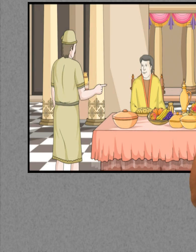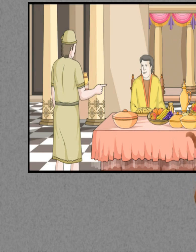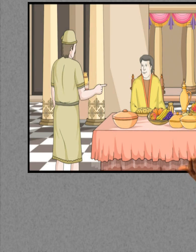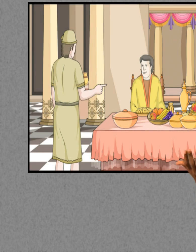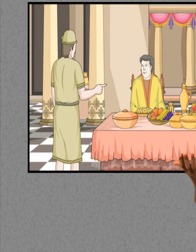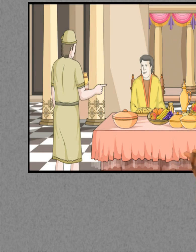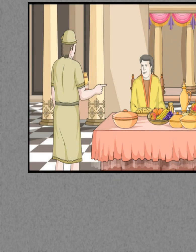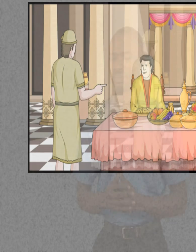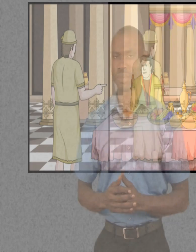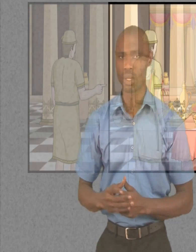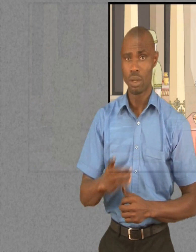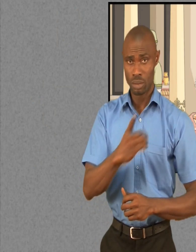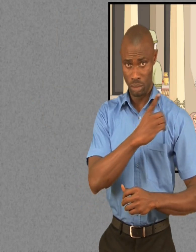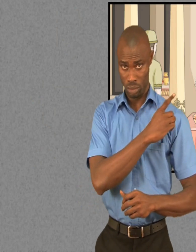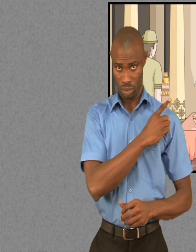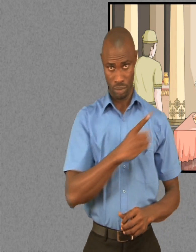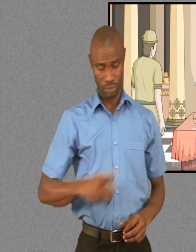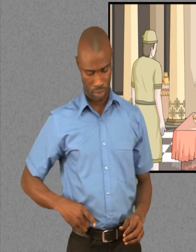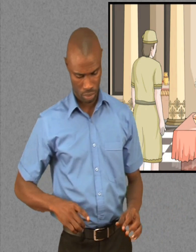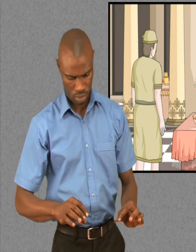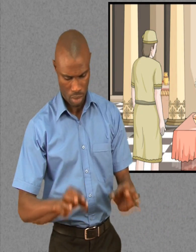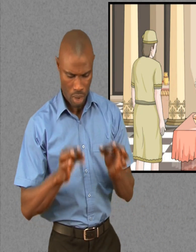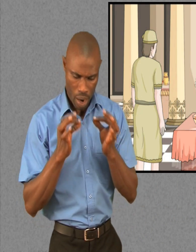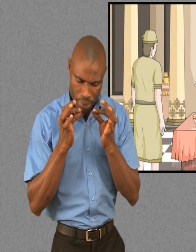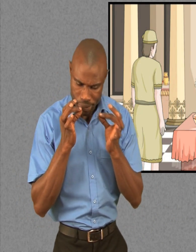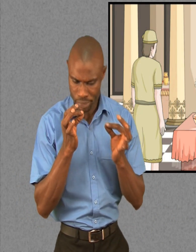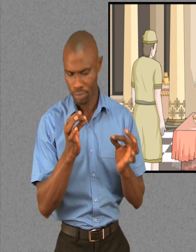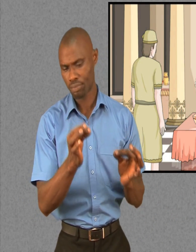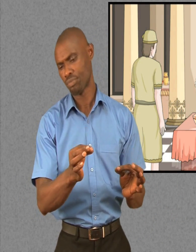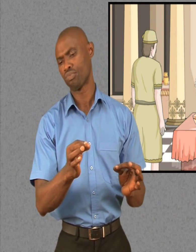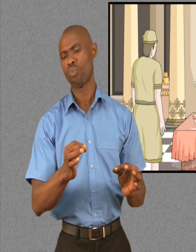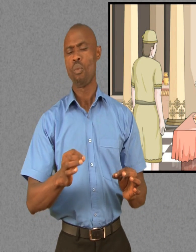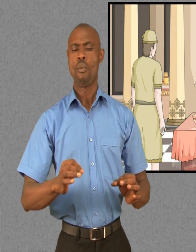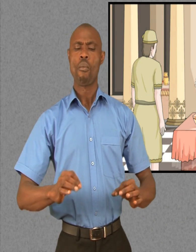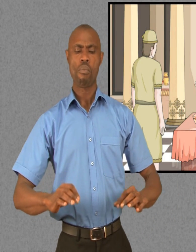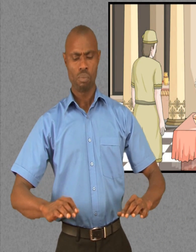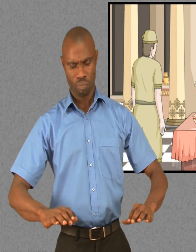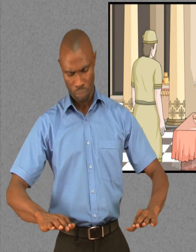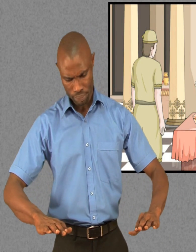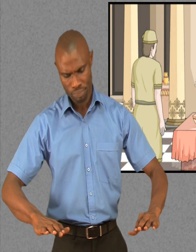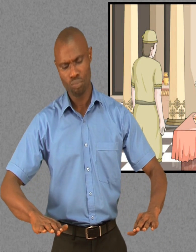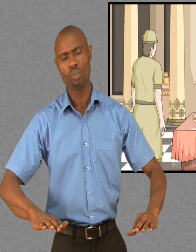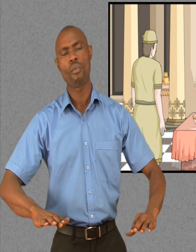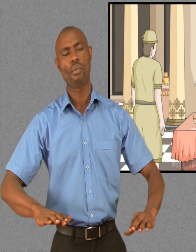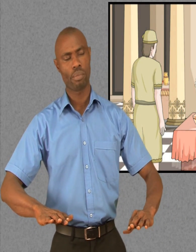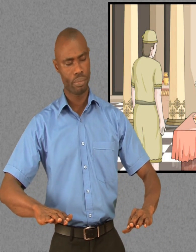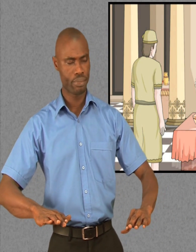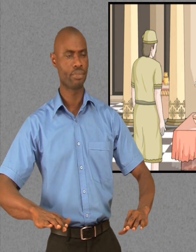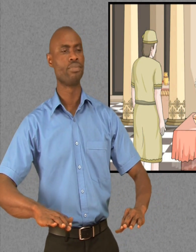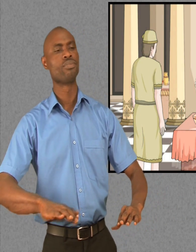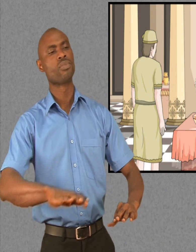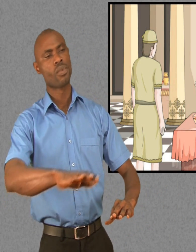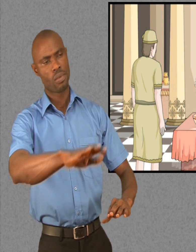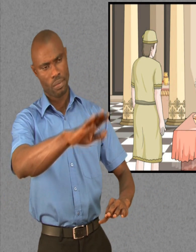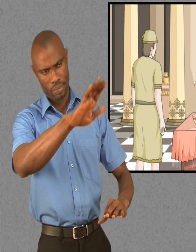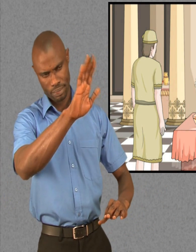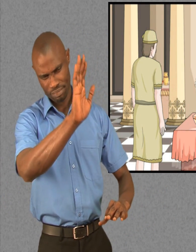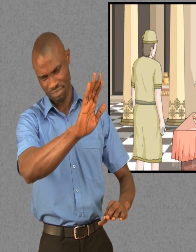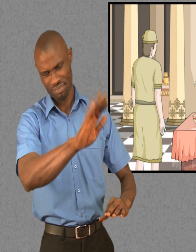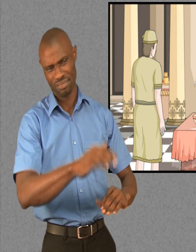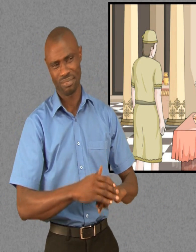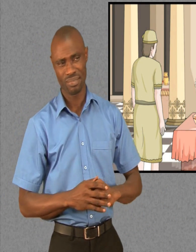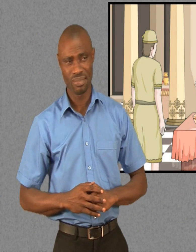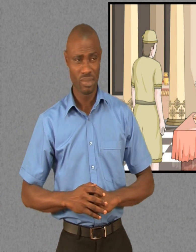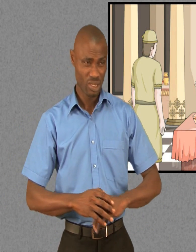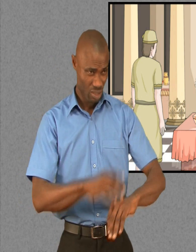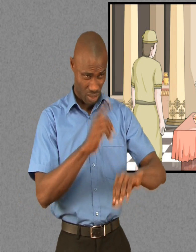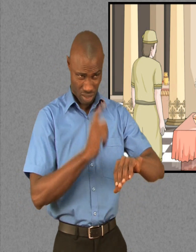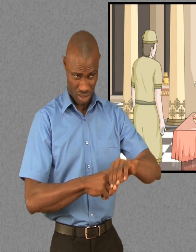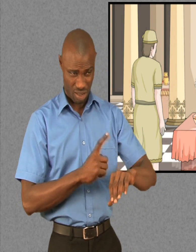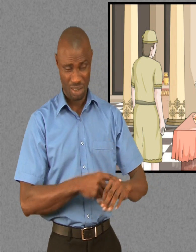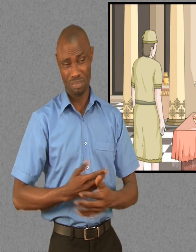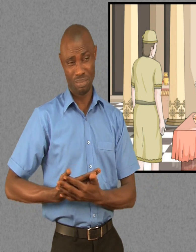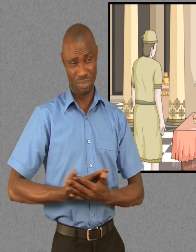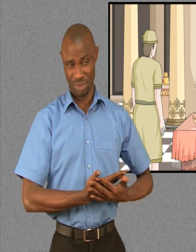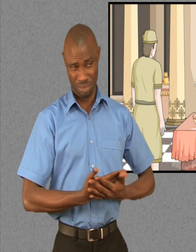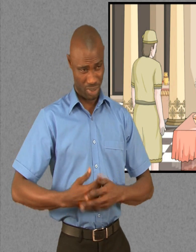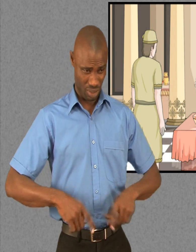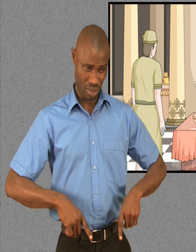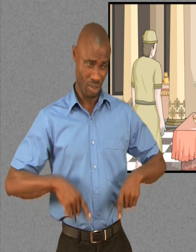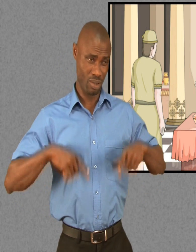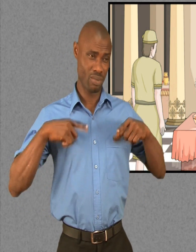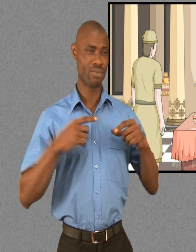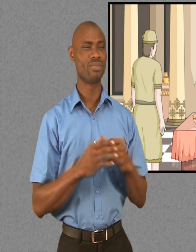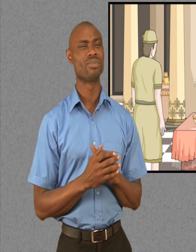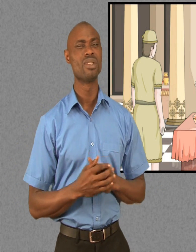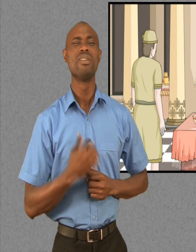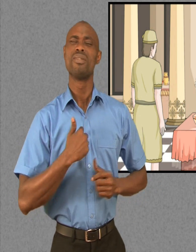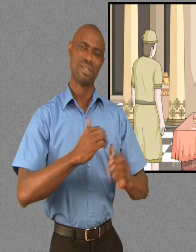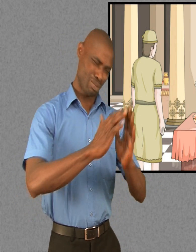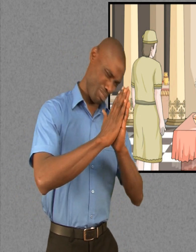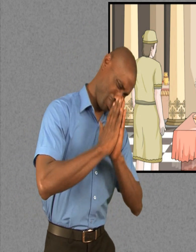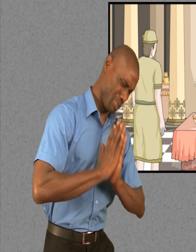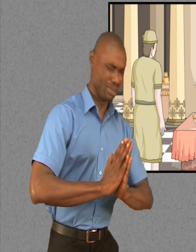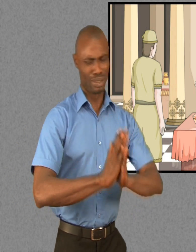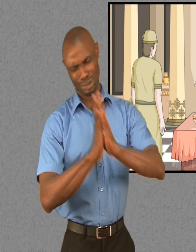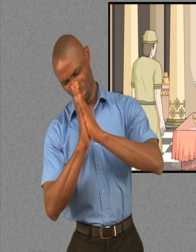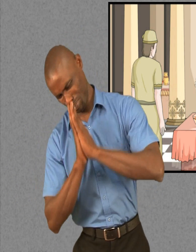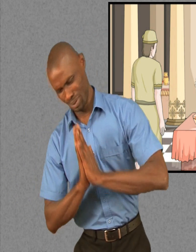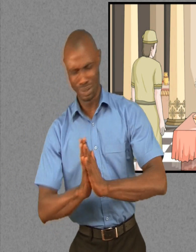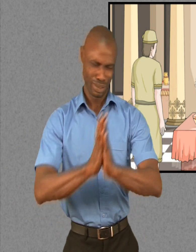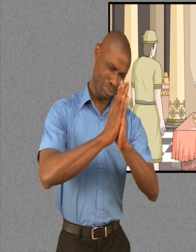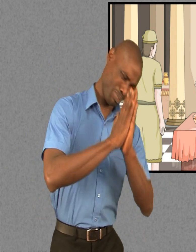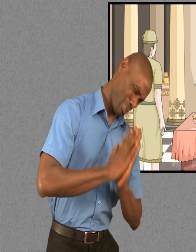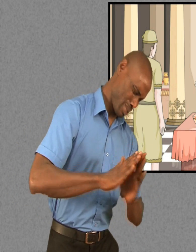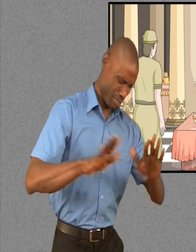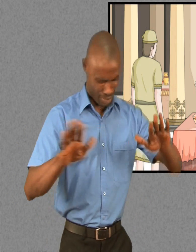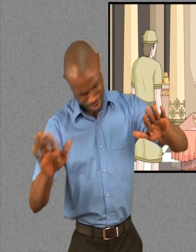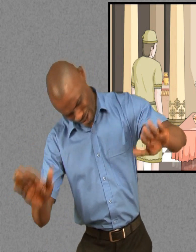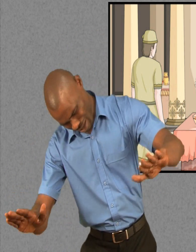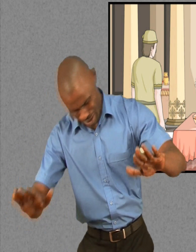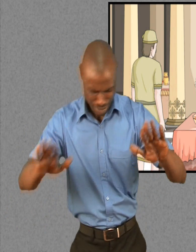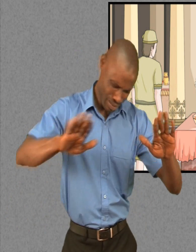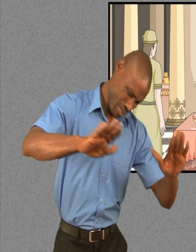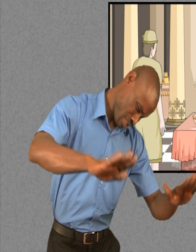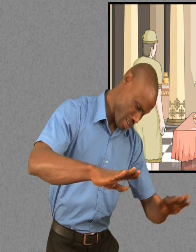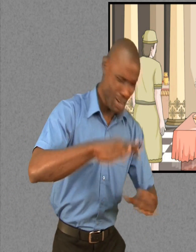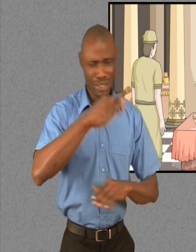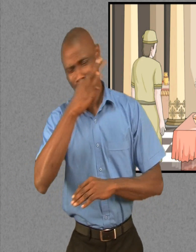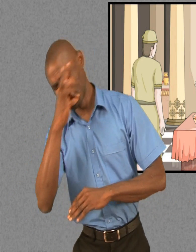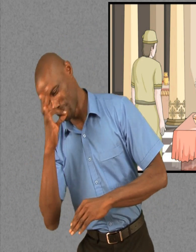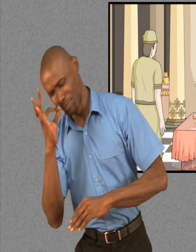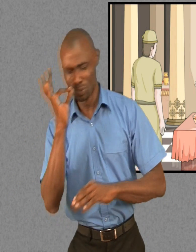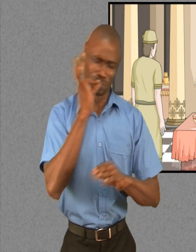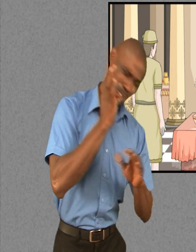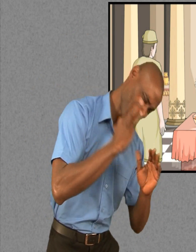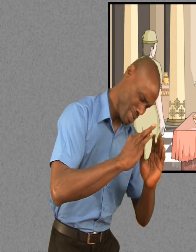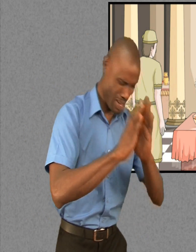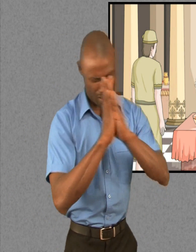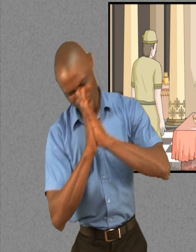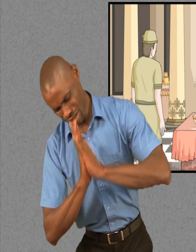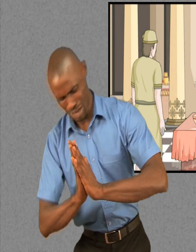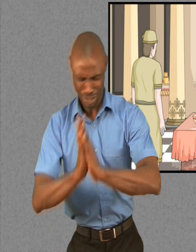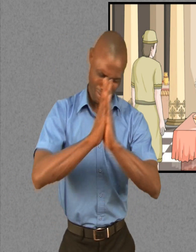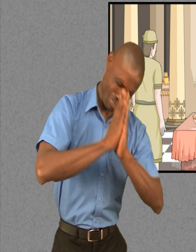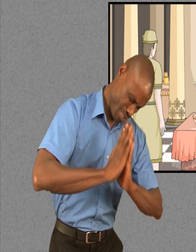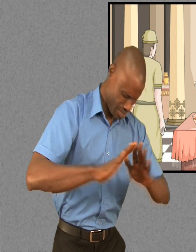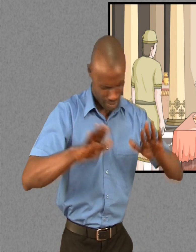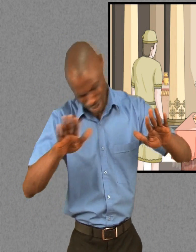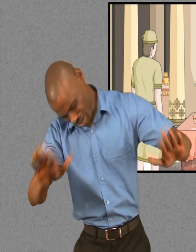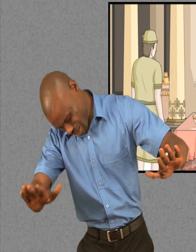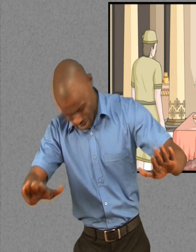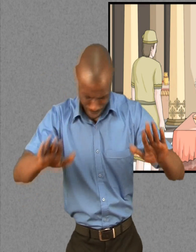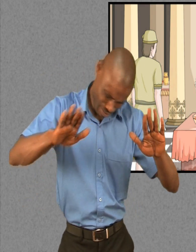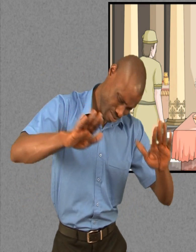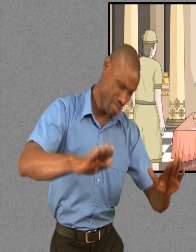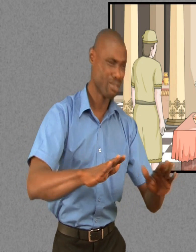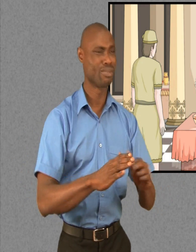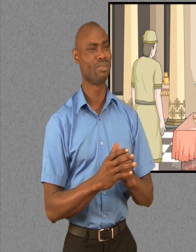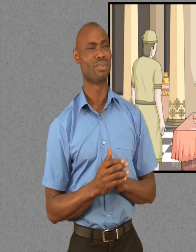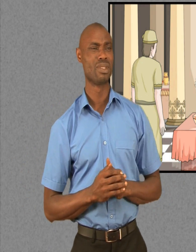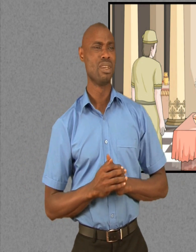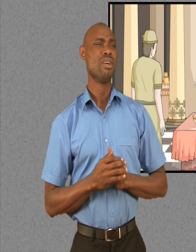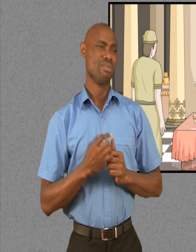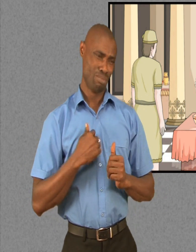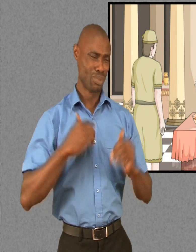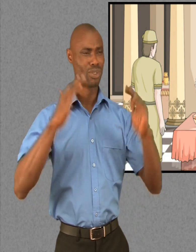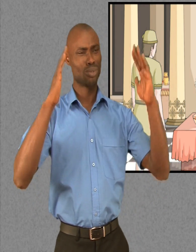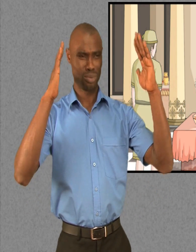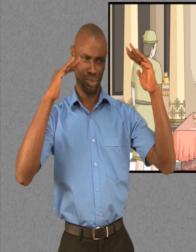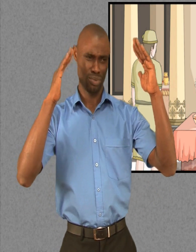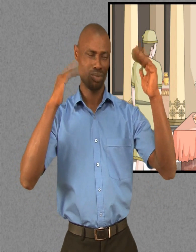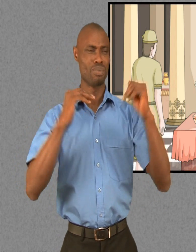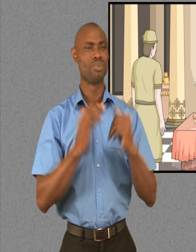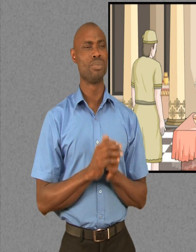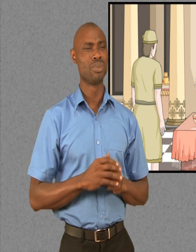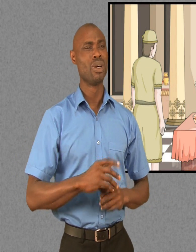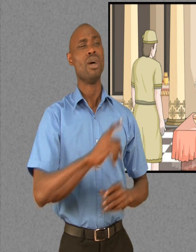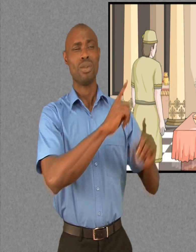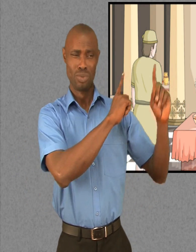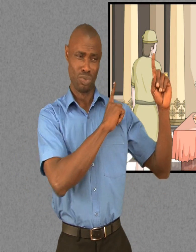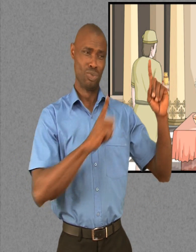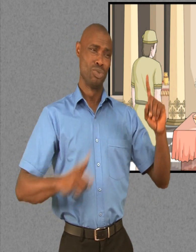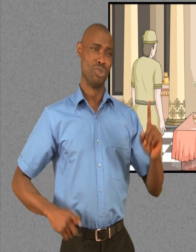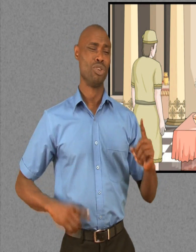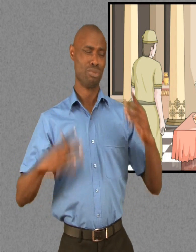David answered, “While the child was alive, I fasted and wept, for I said, ‘Who knows?